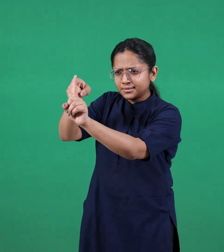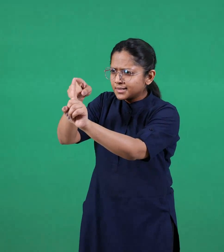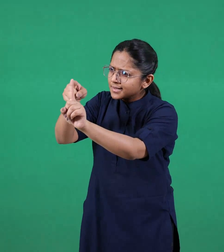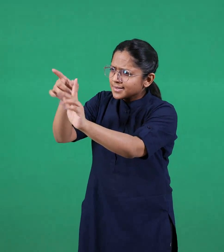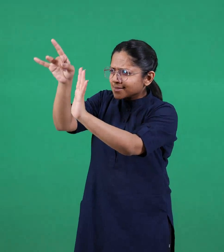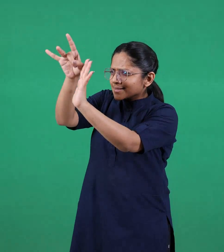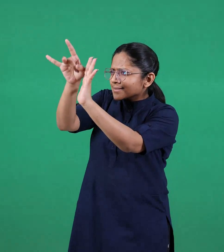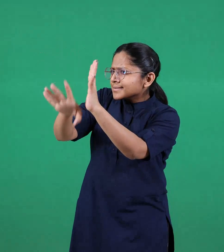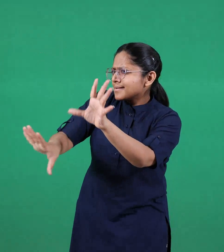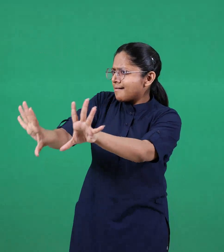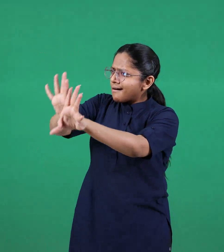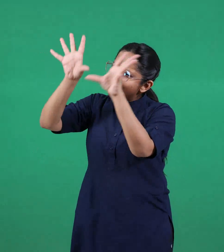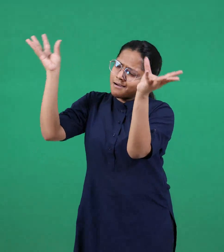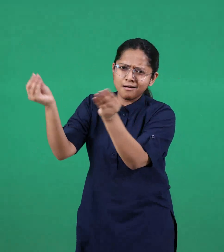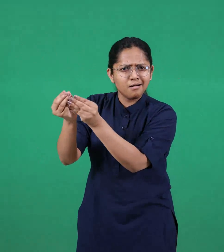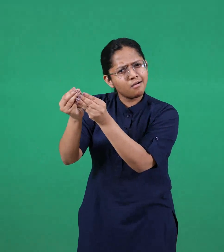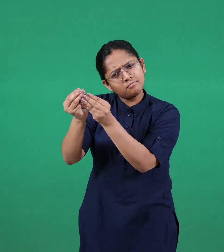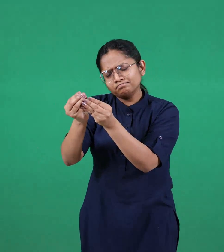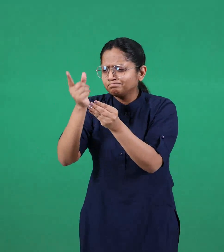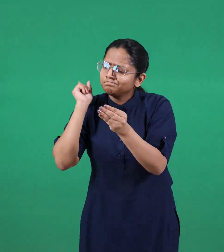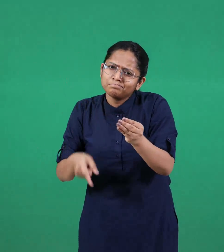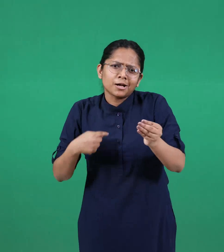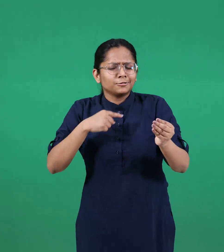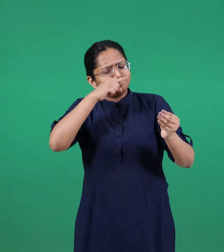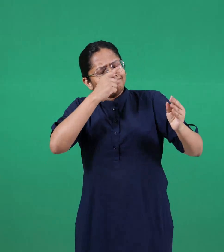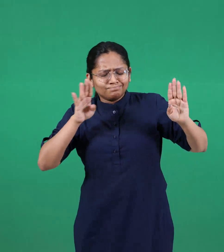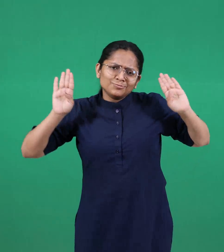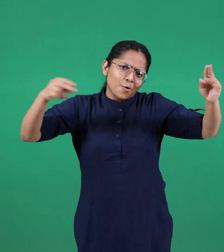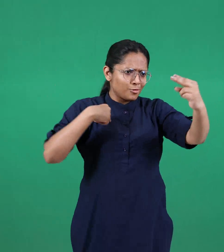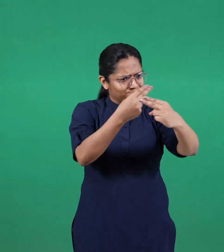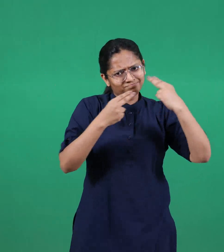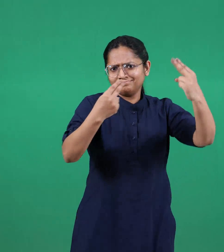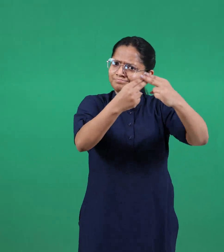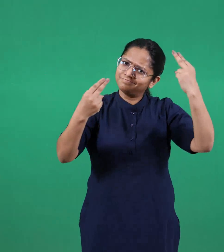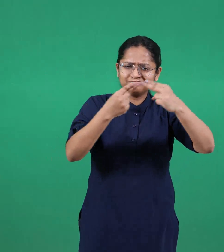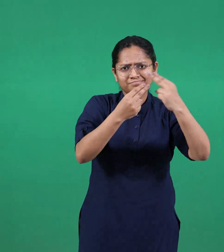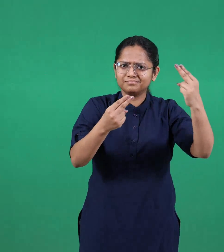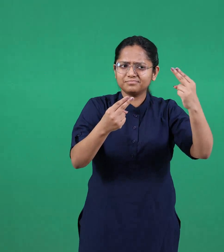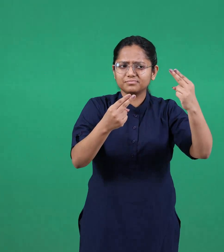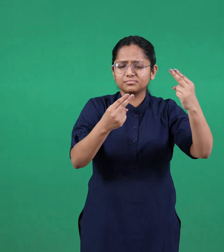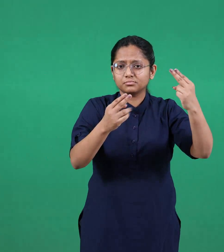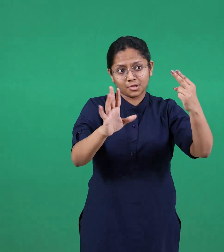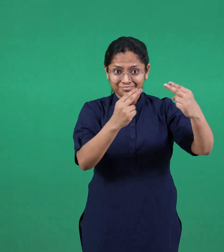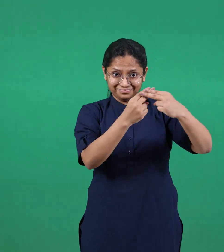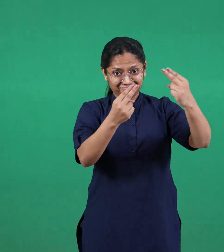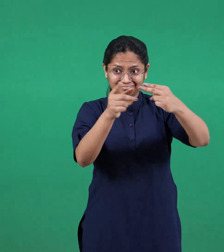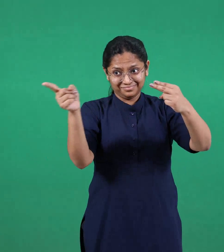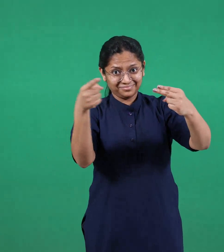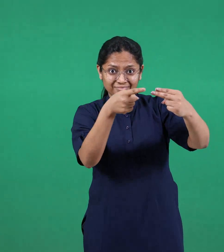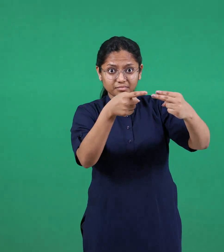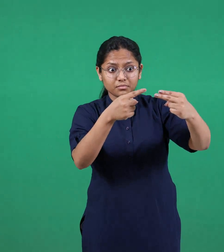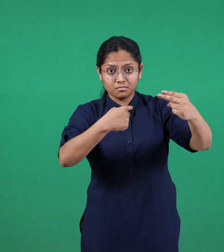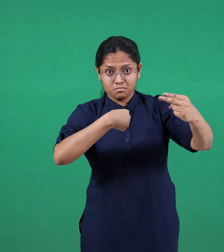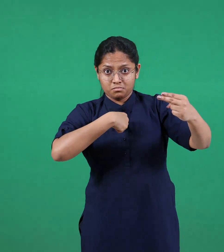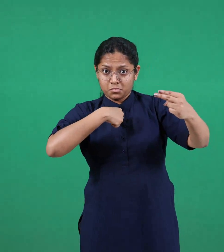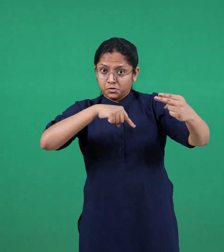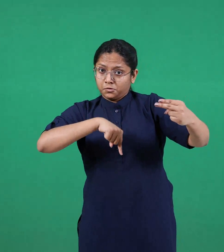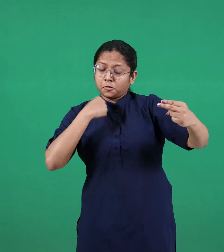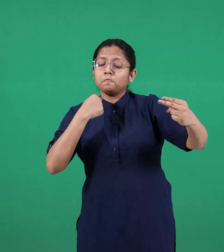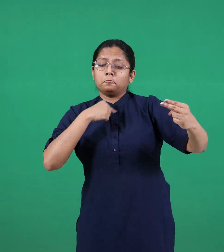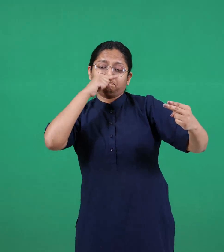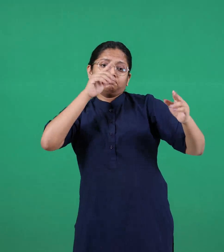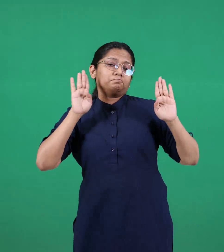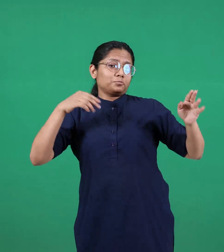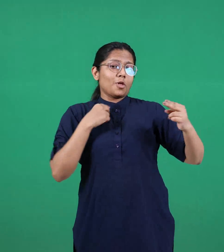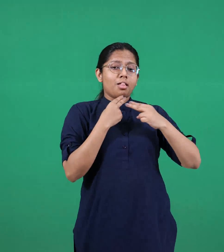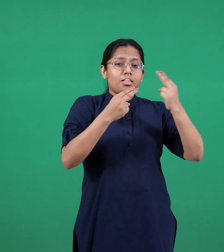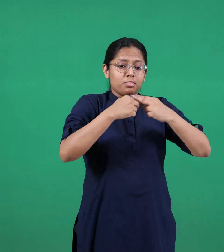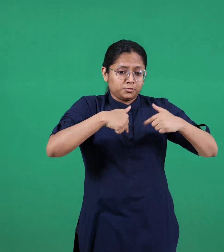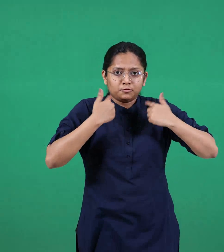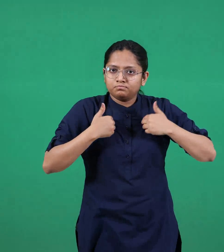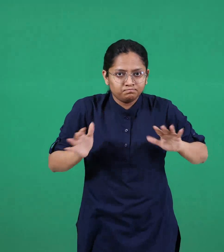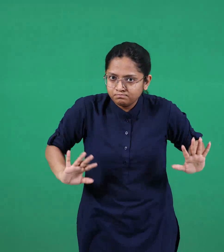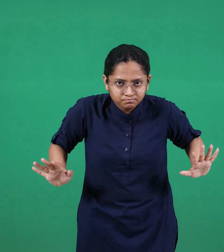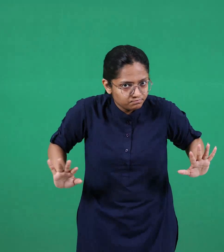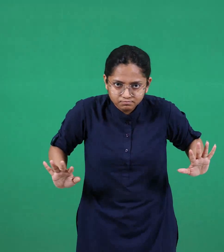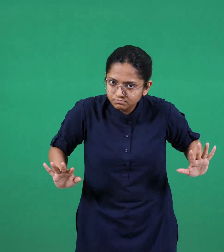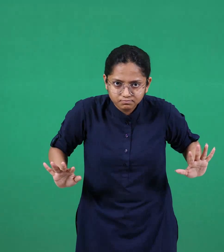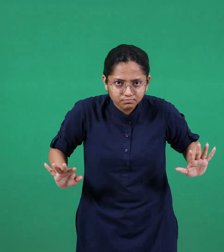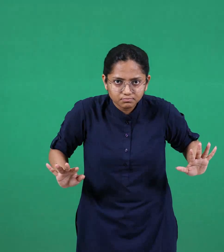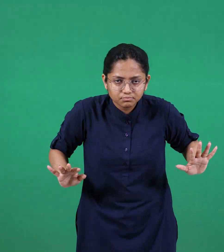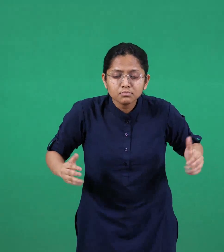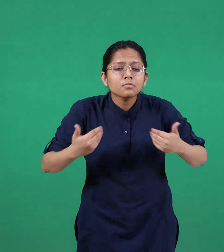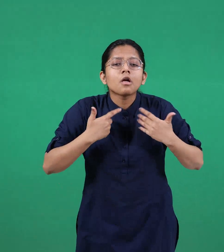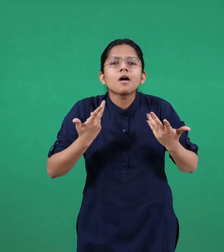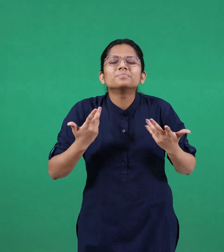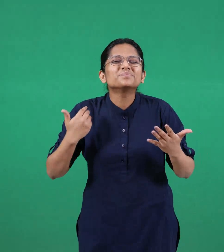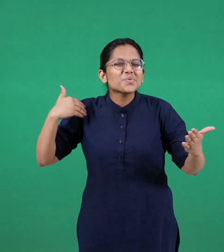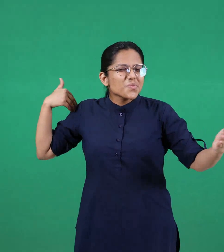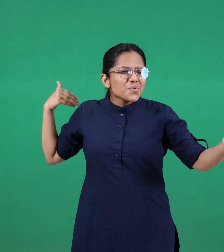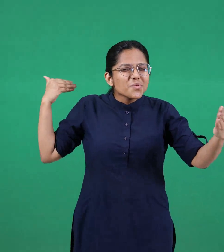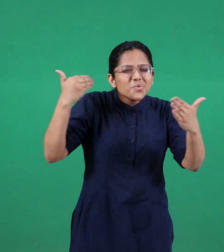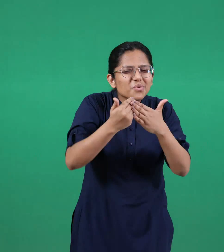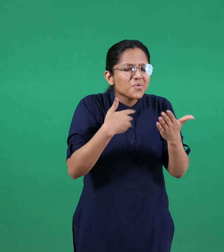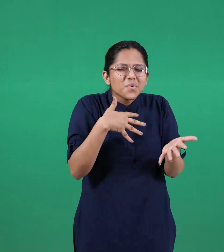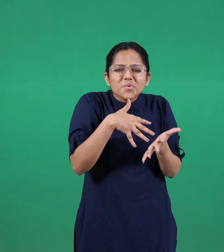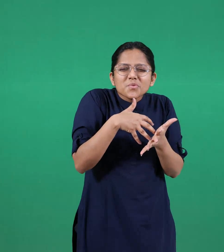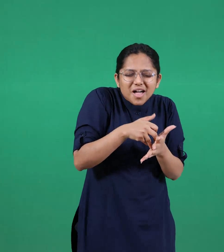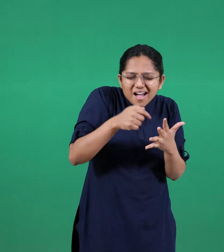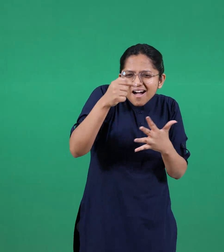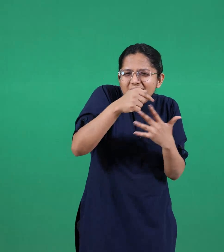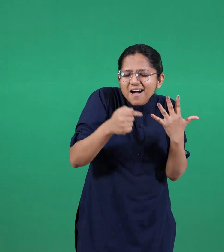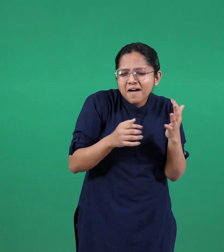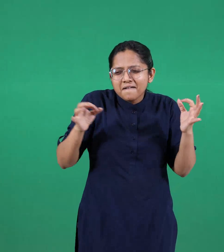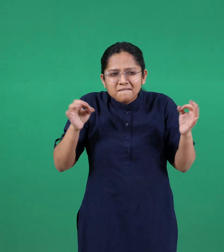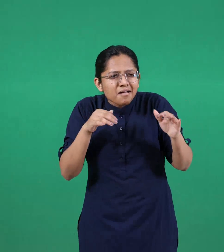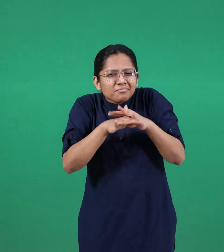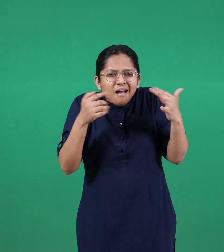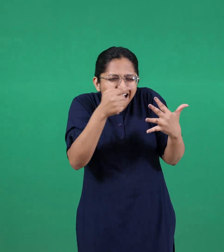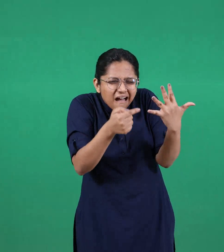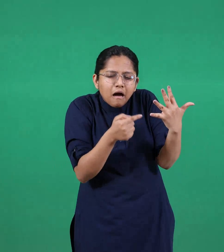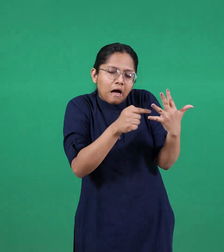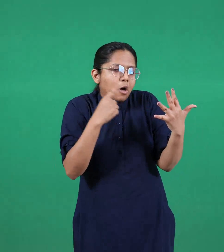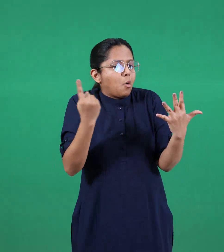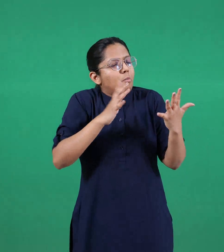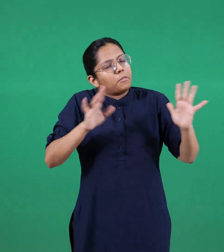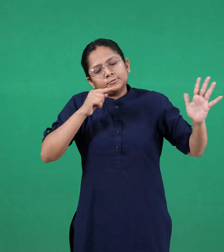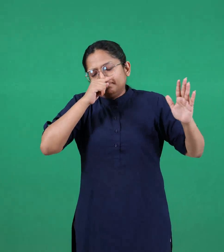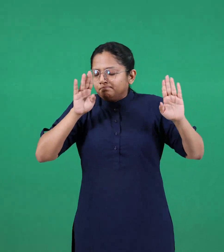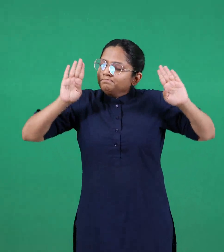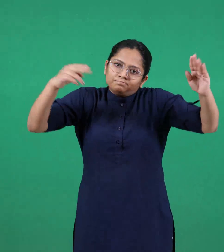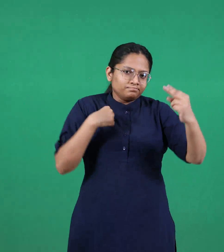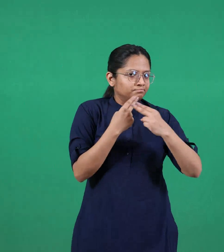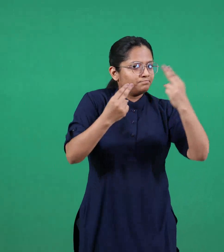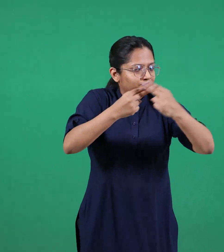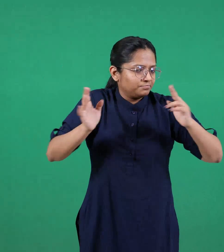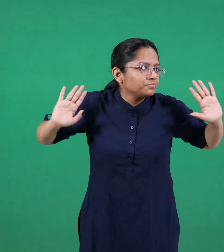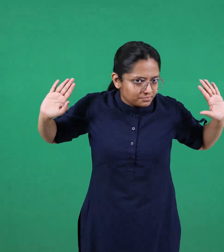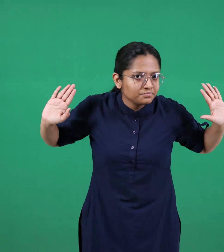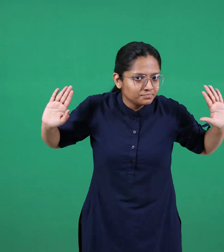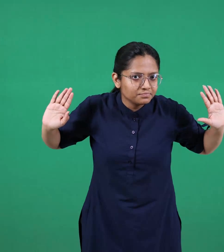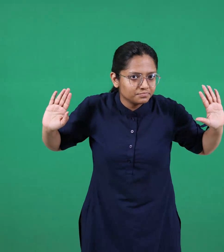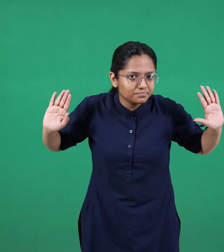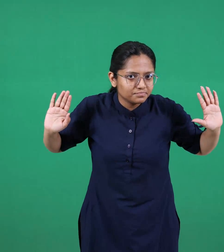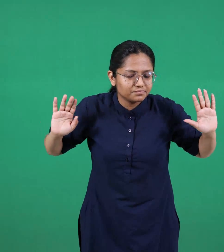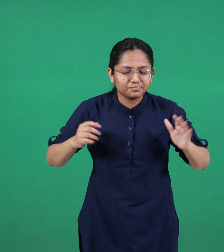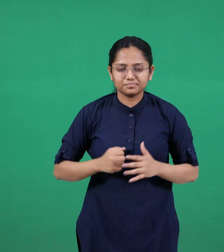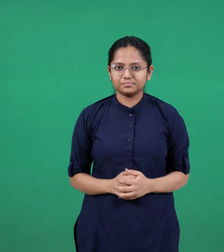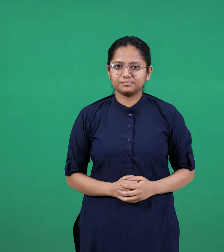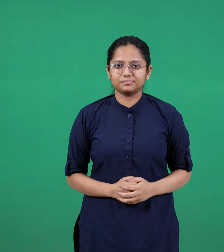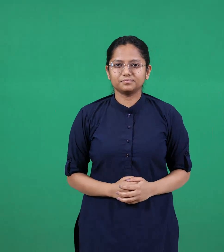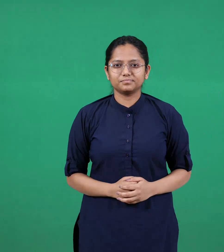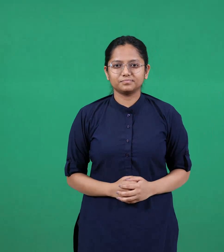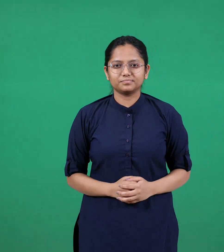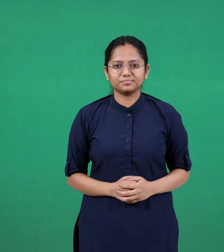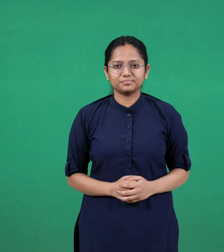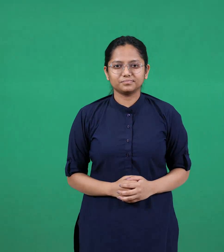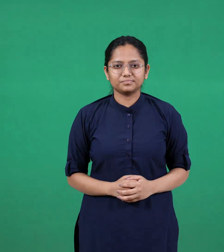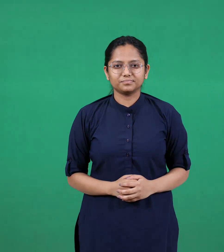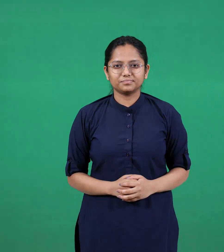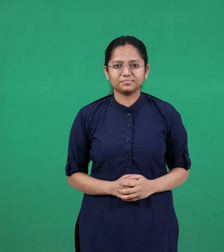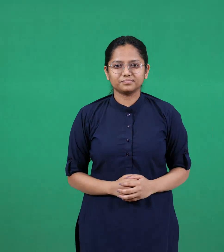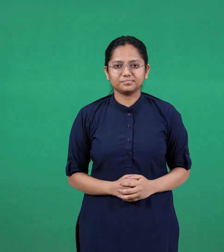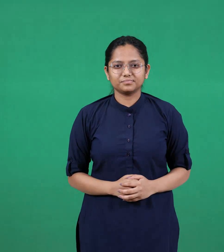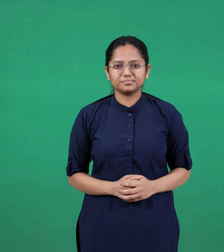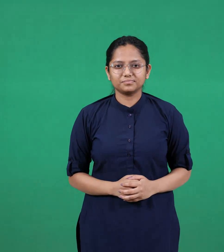I will boast about such a man, but I will not boast about myself, except in my weaknesses.